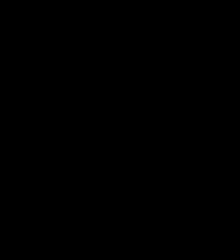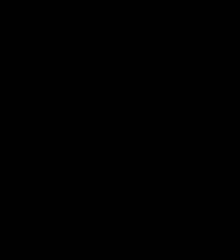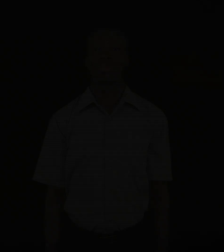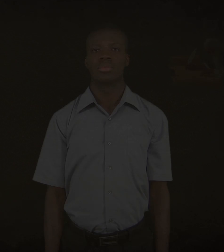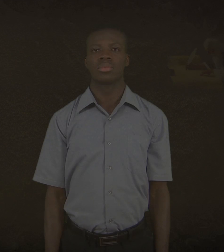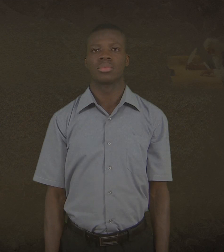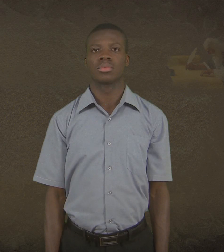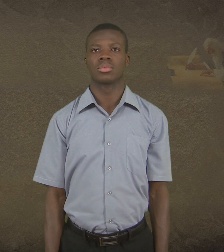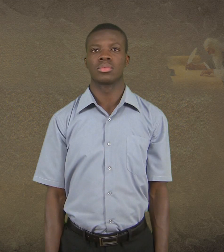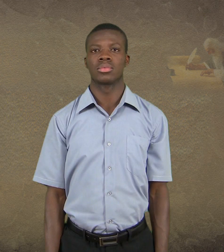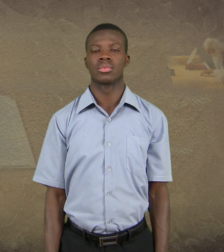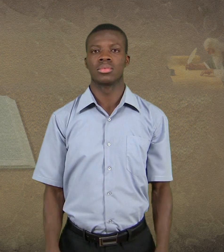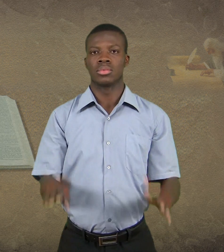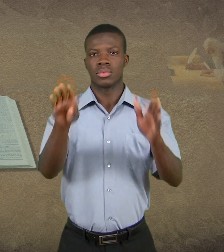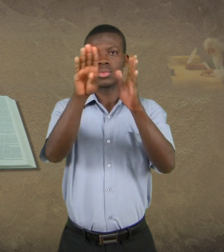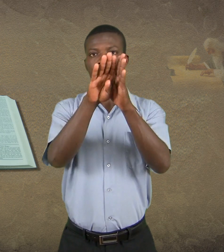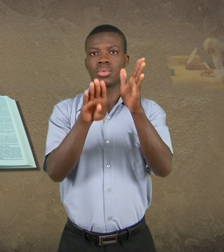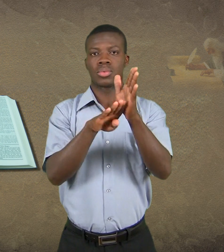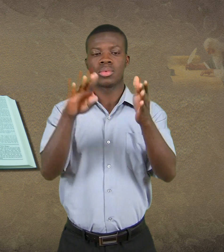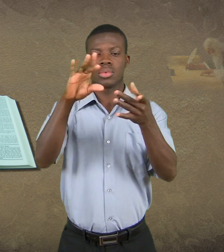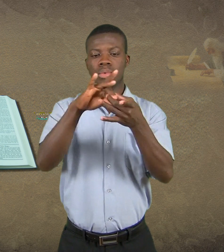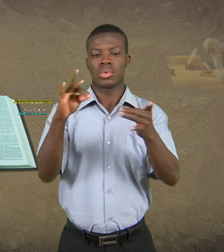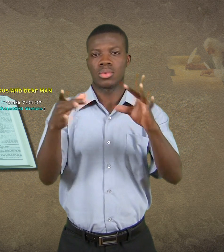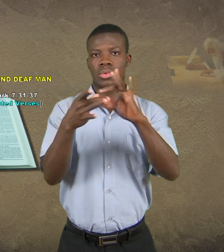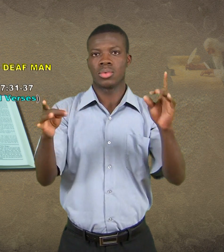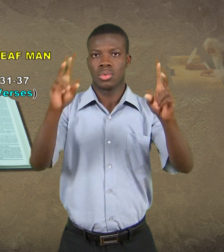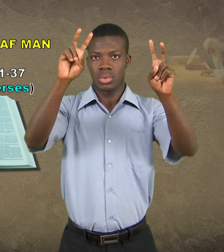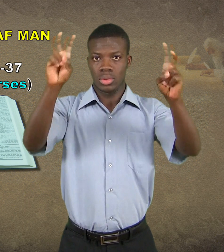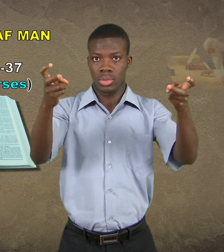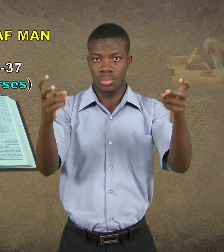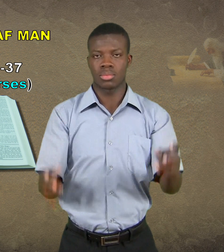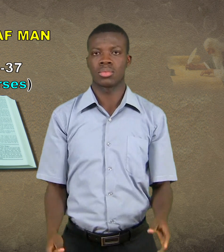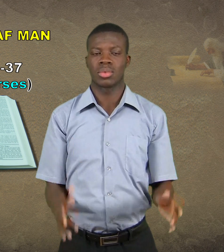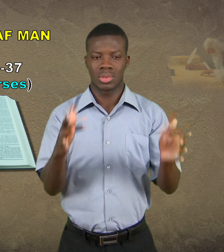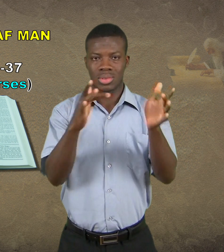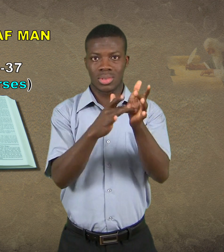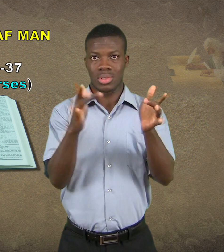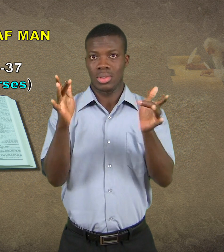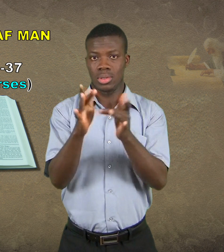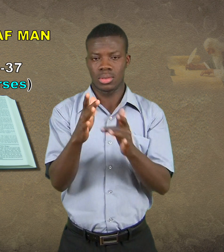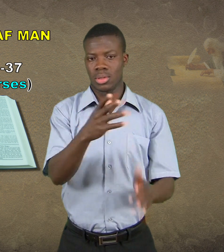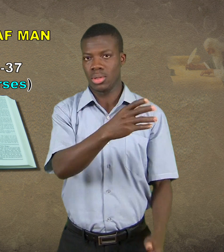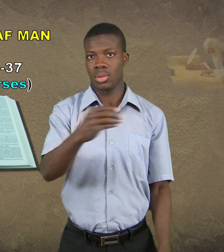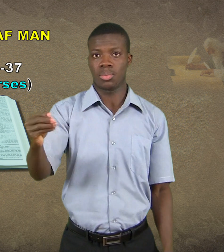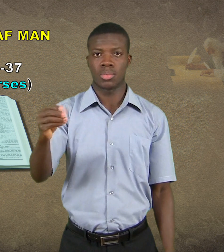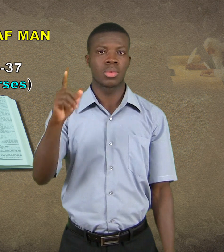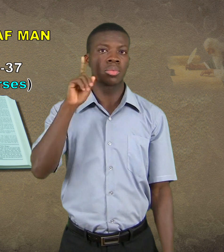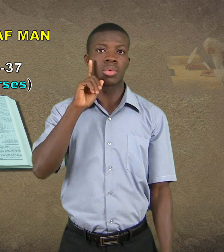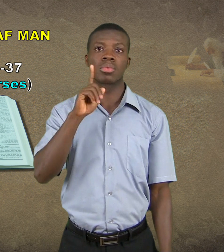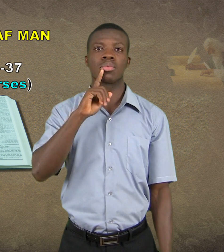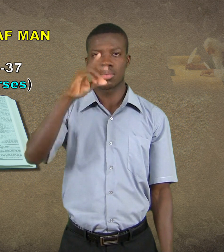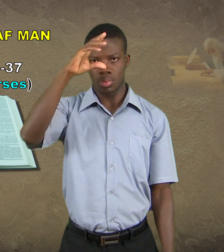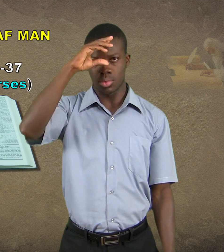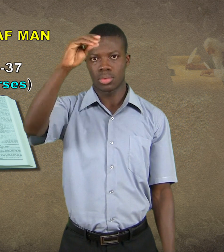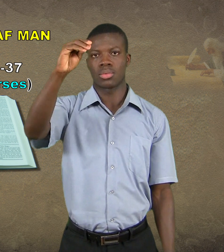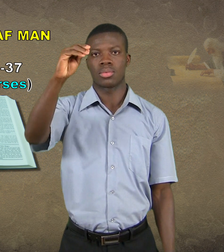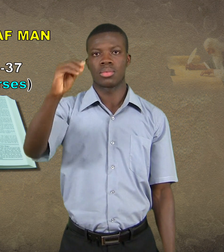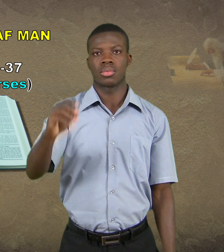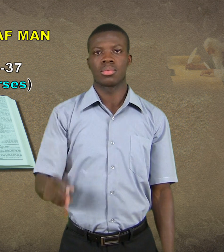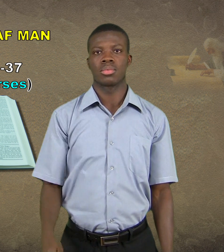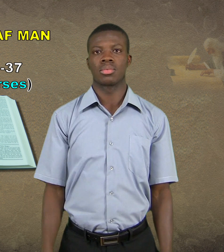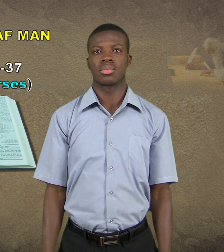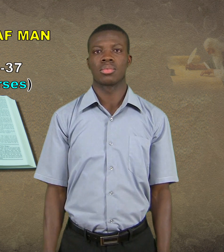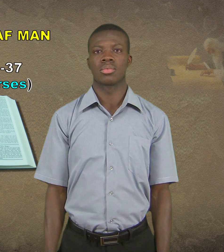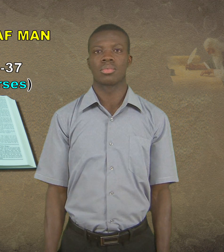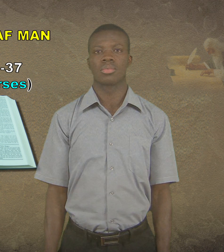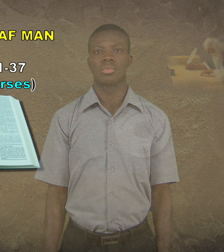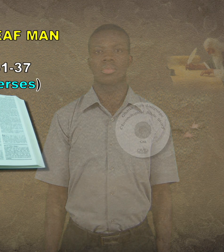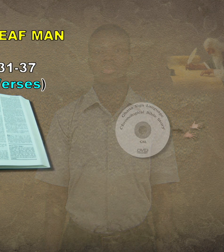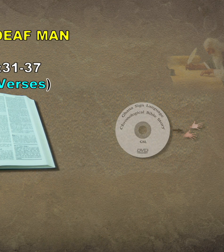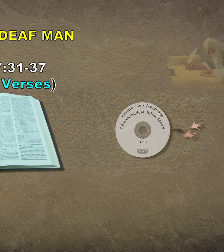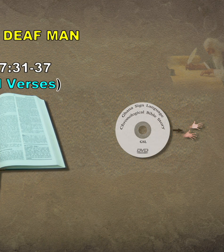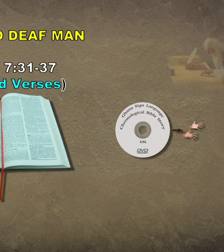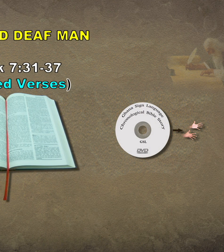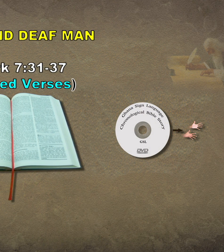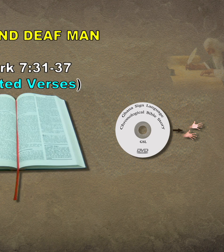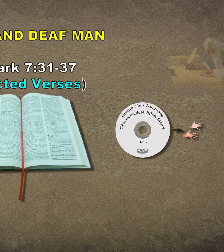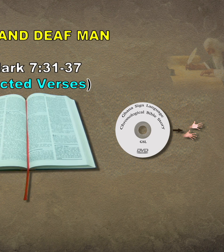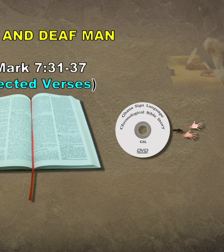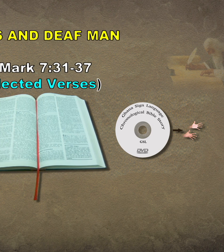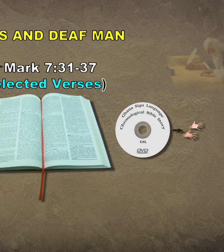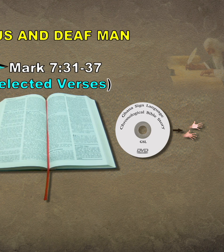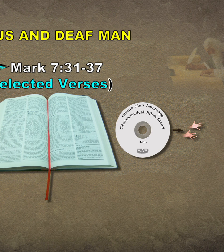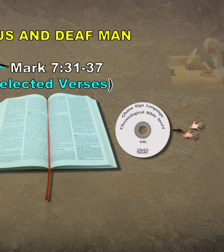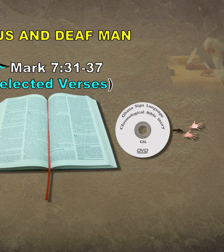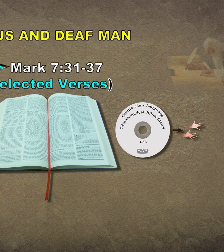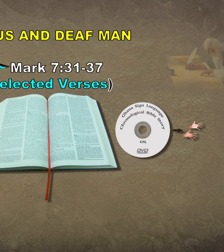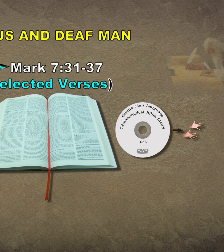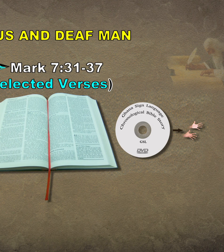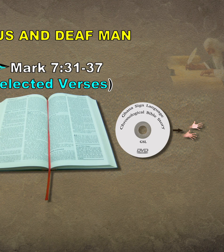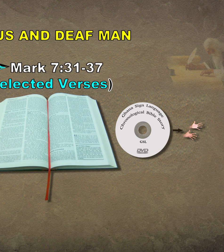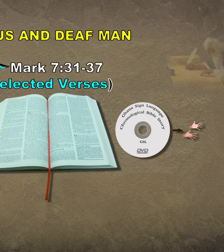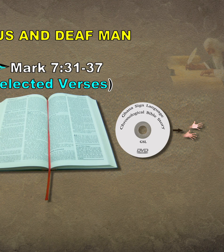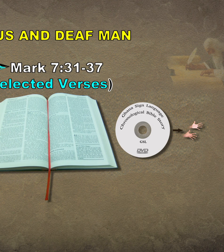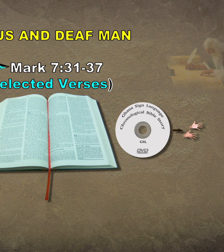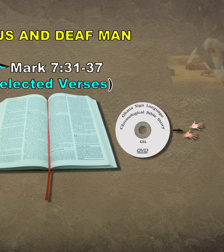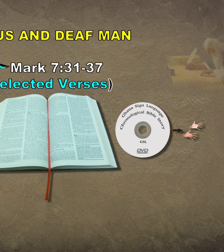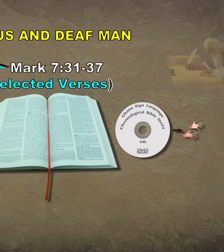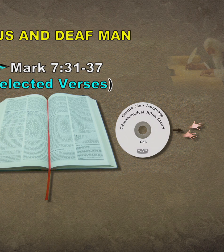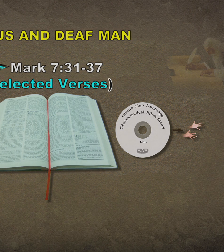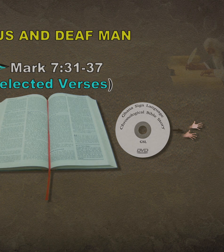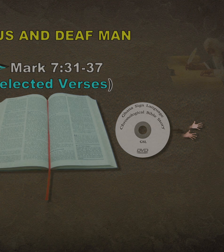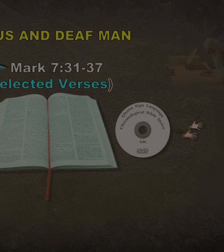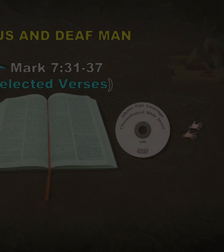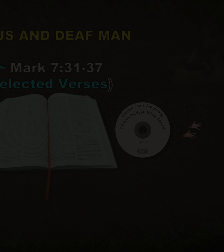Jesus and a deaf man